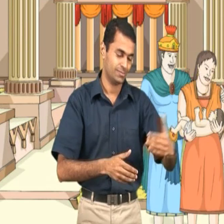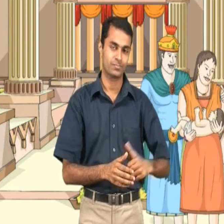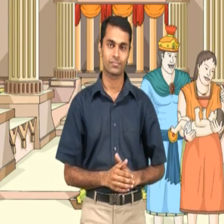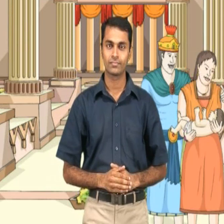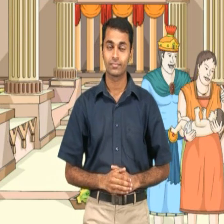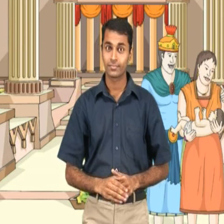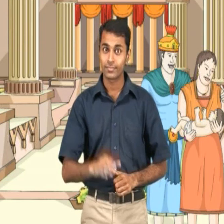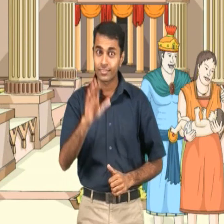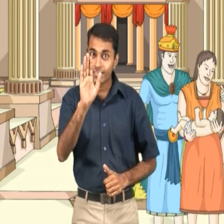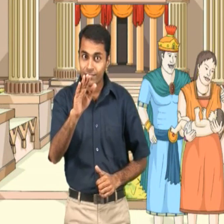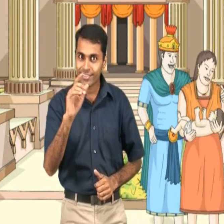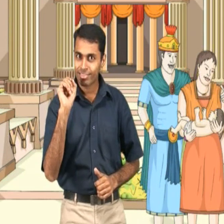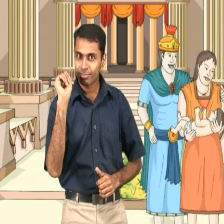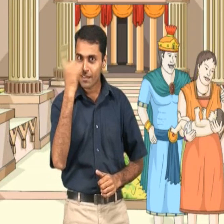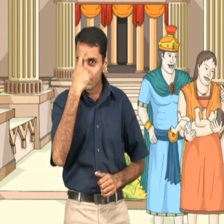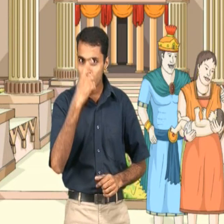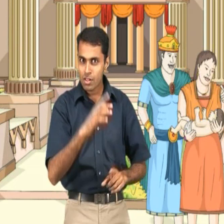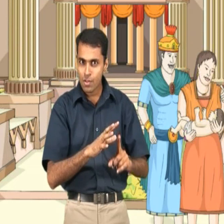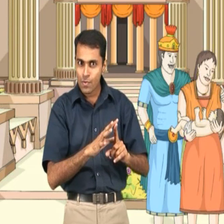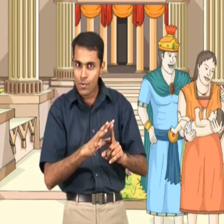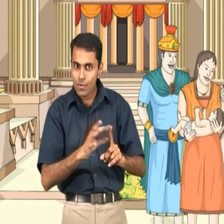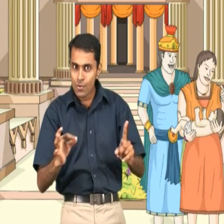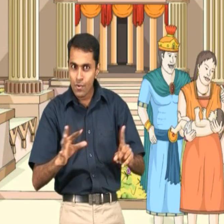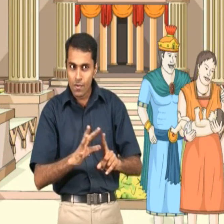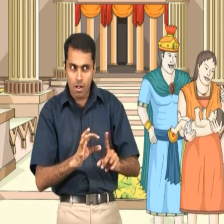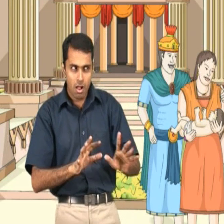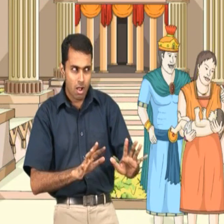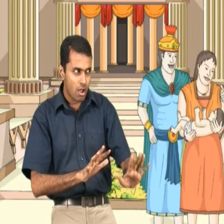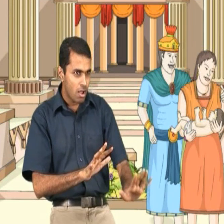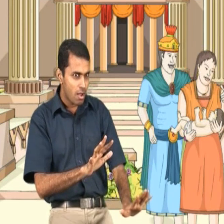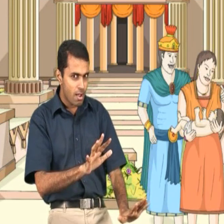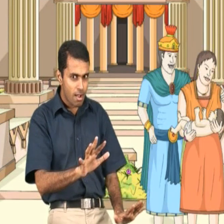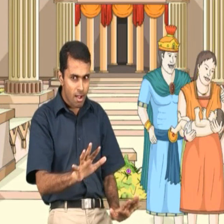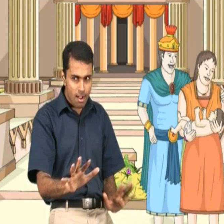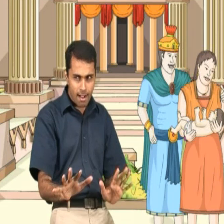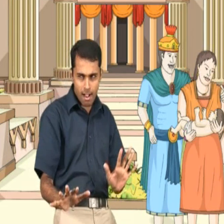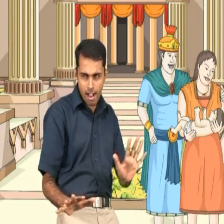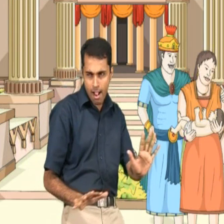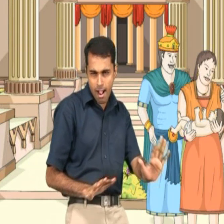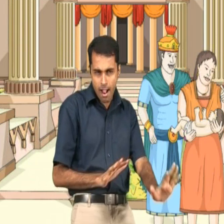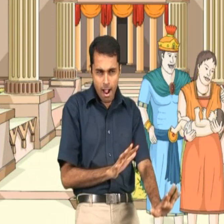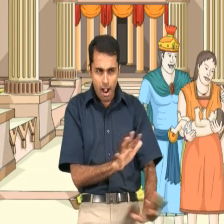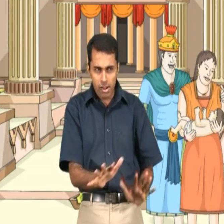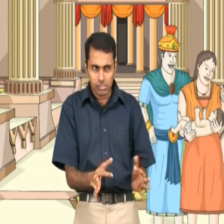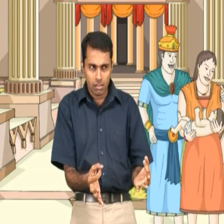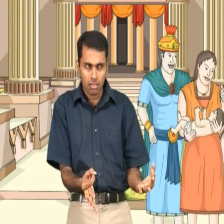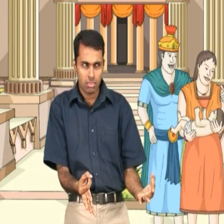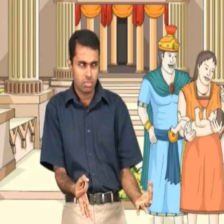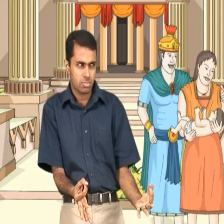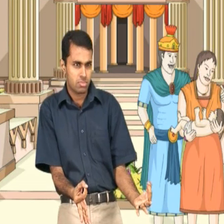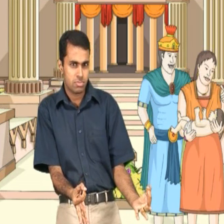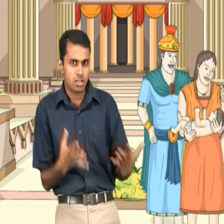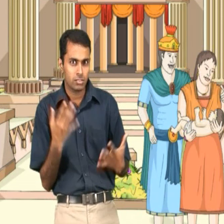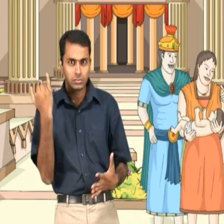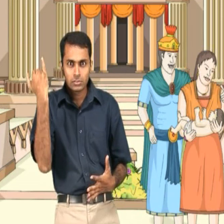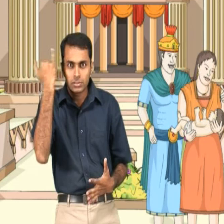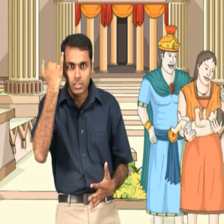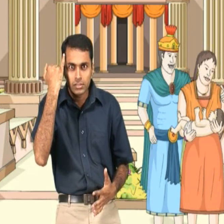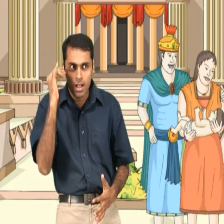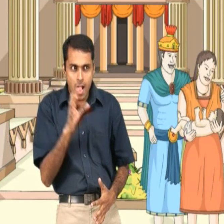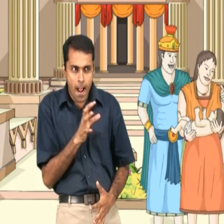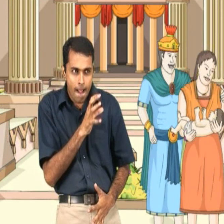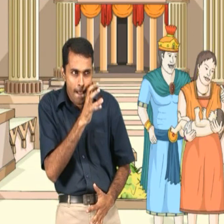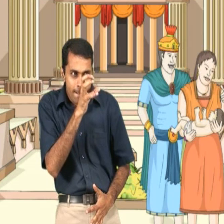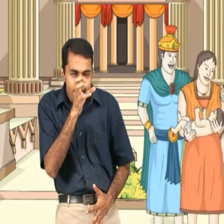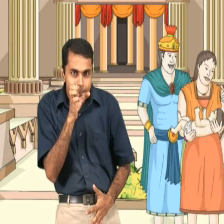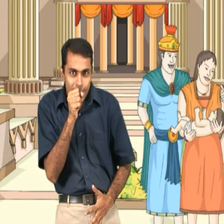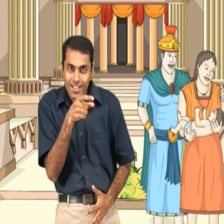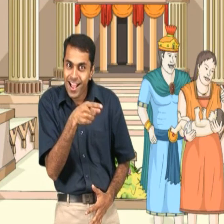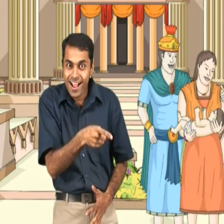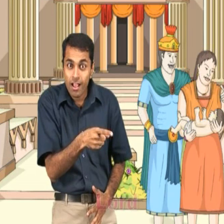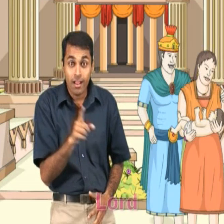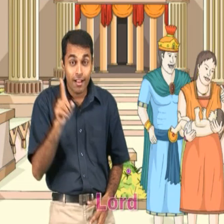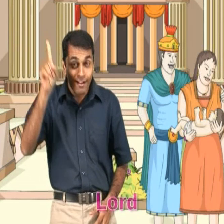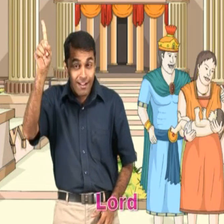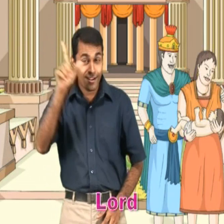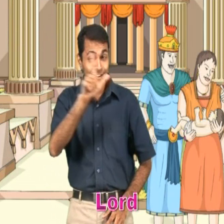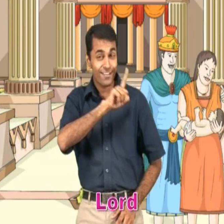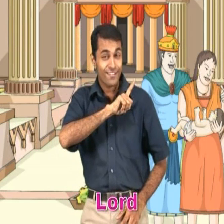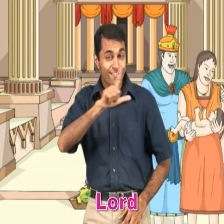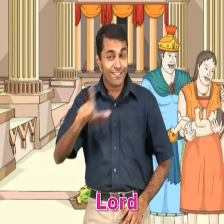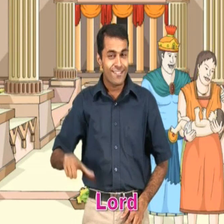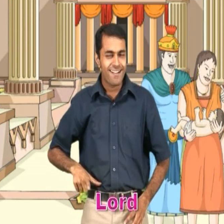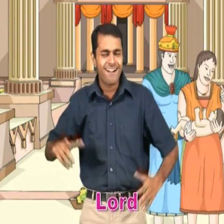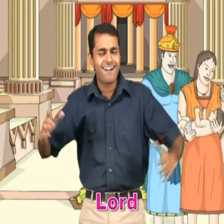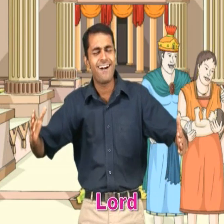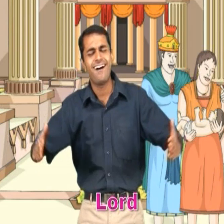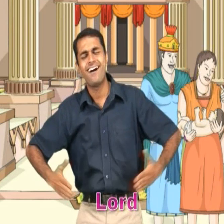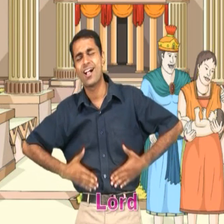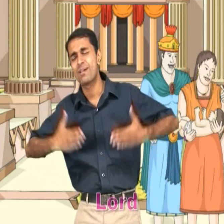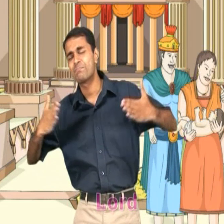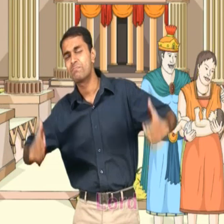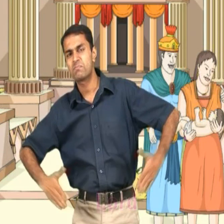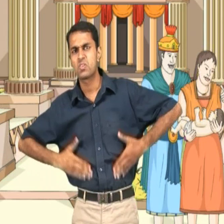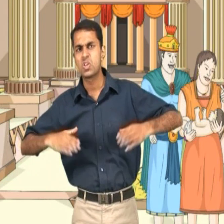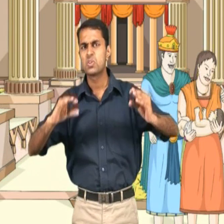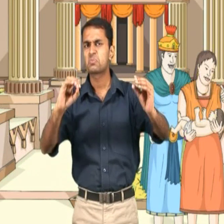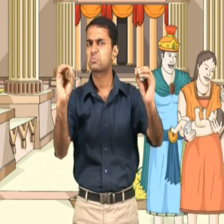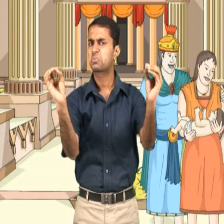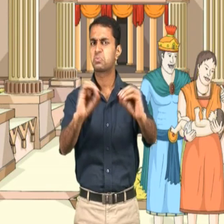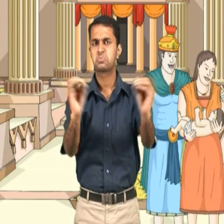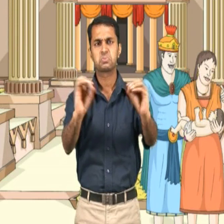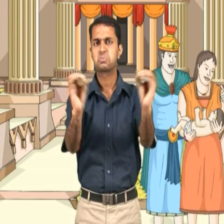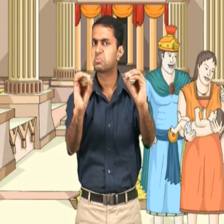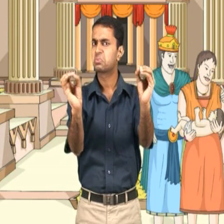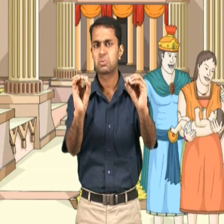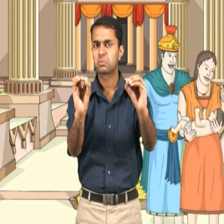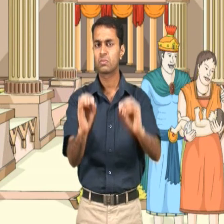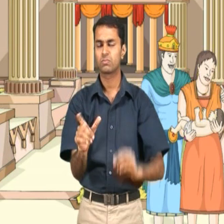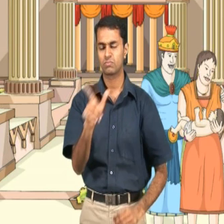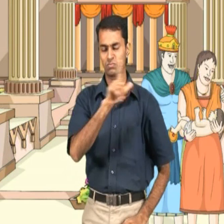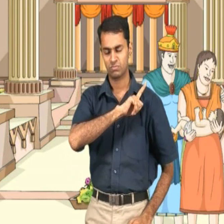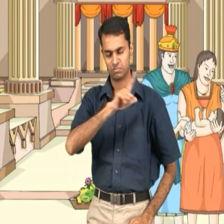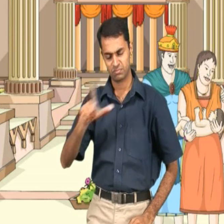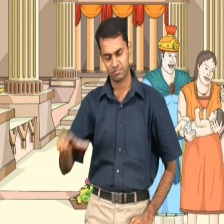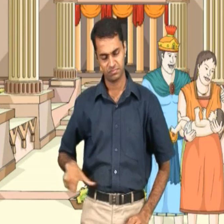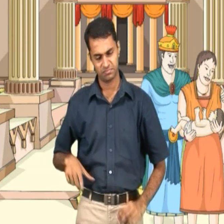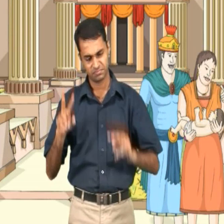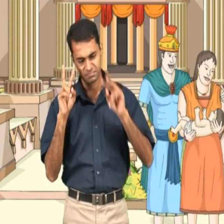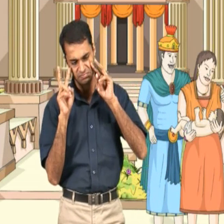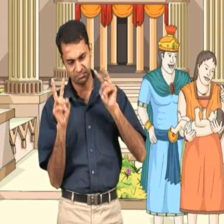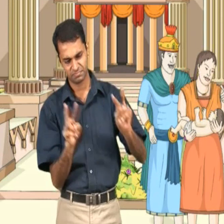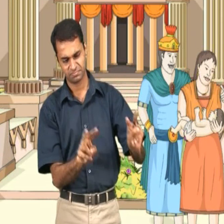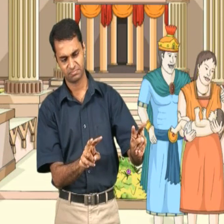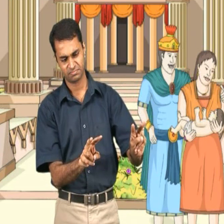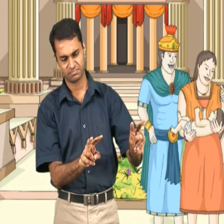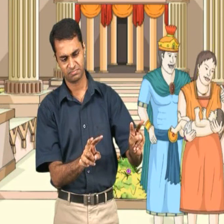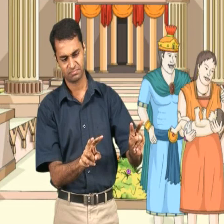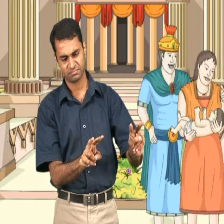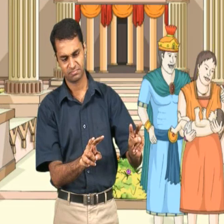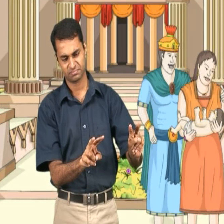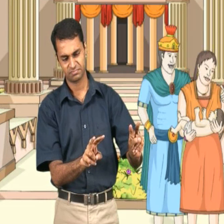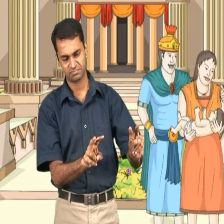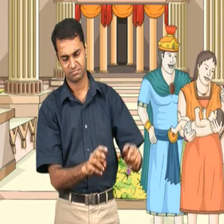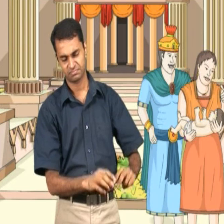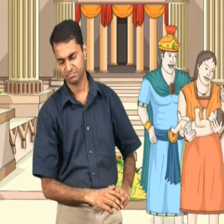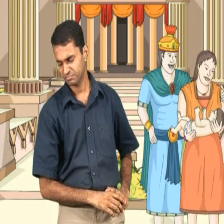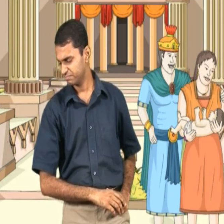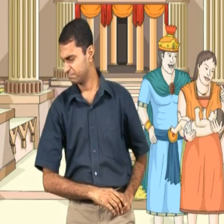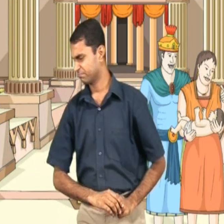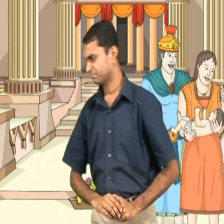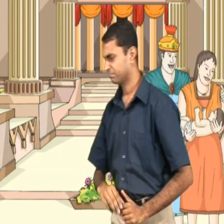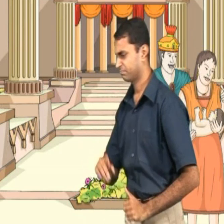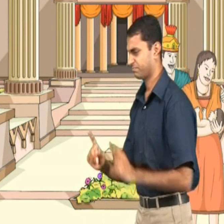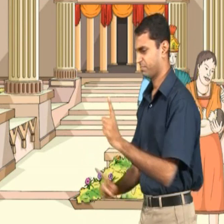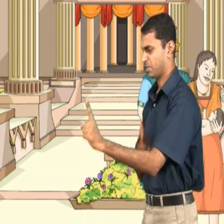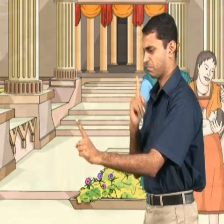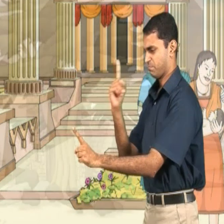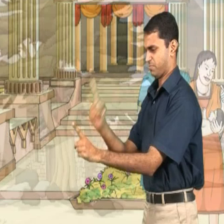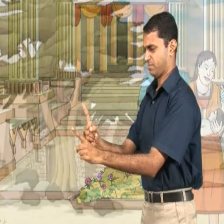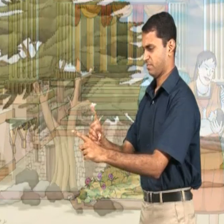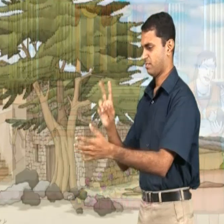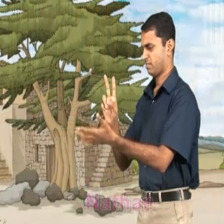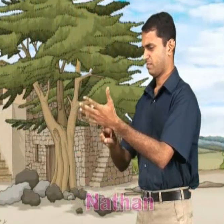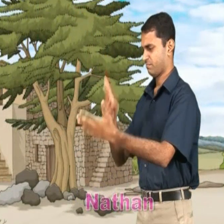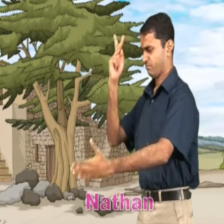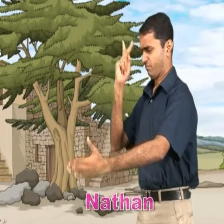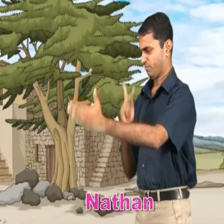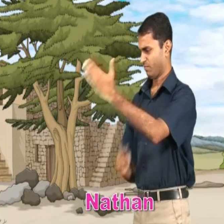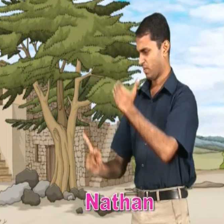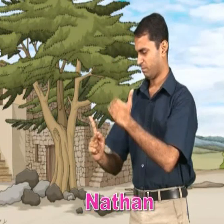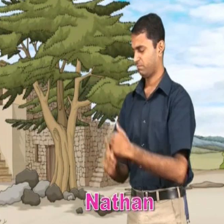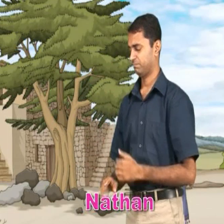But the thing that David had done was evil in the sight of the LORD.